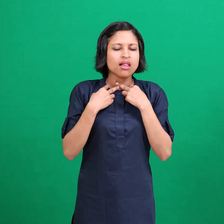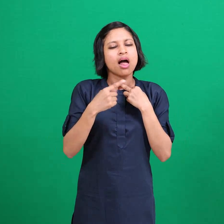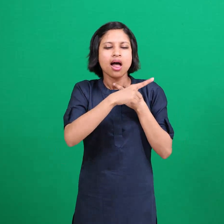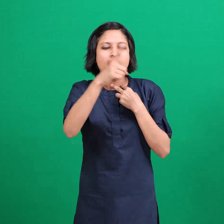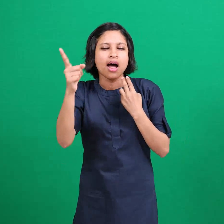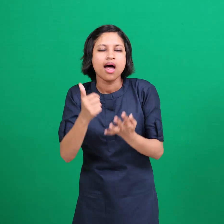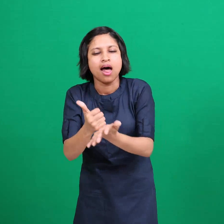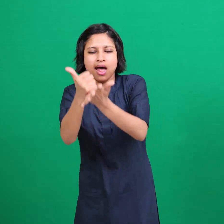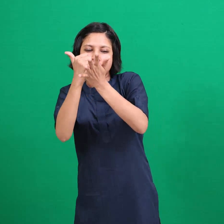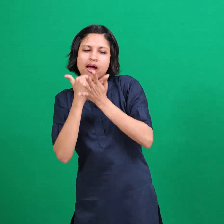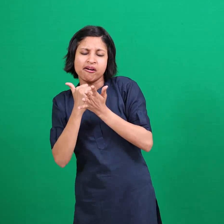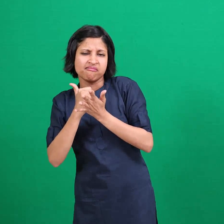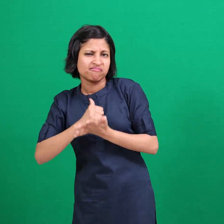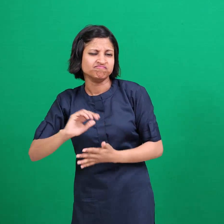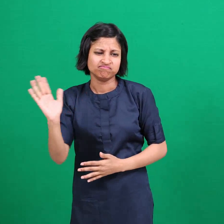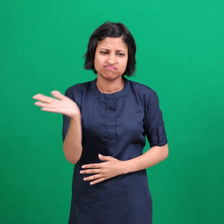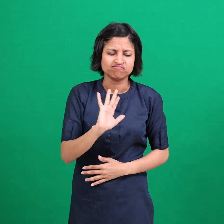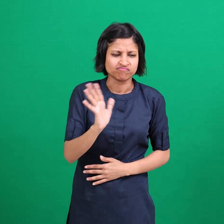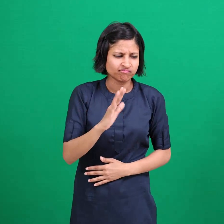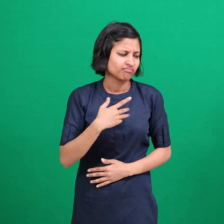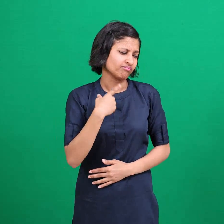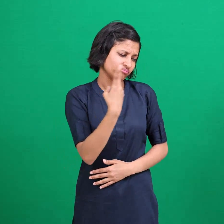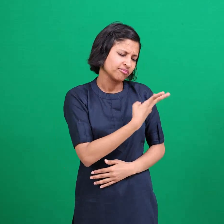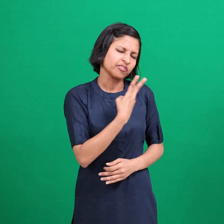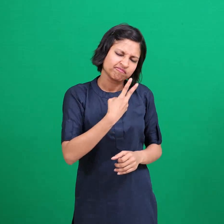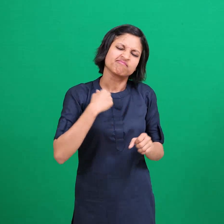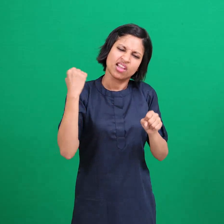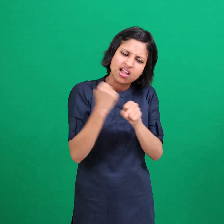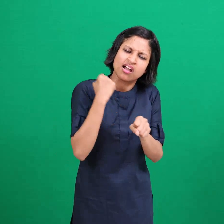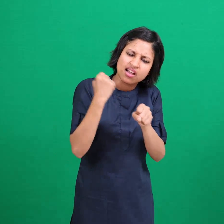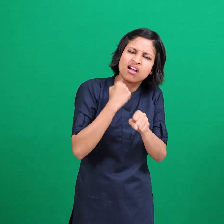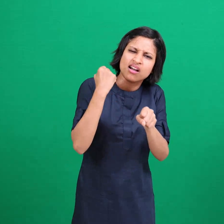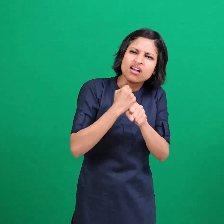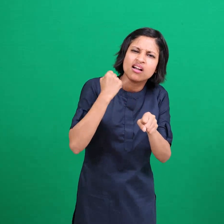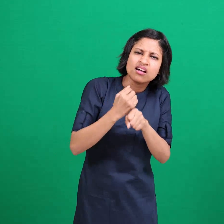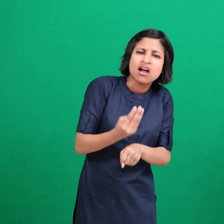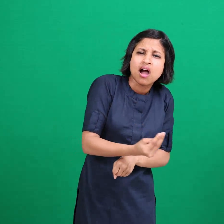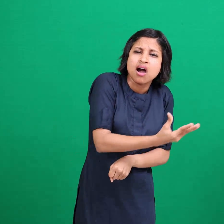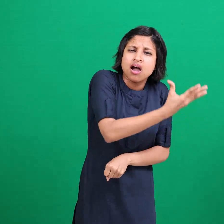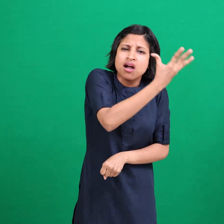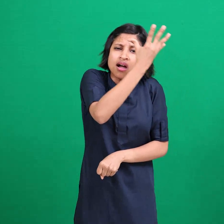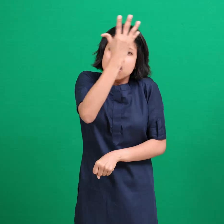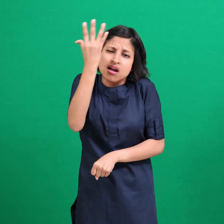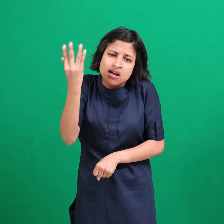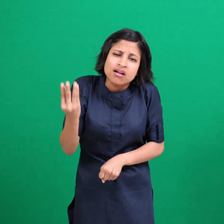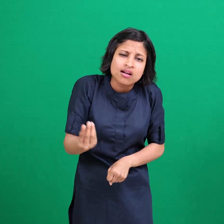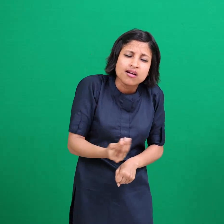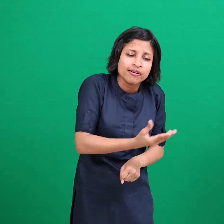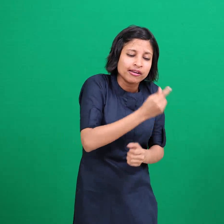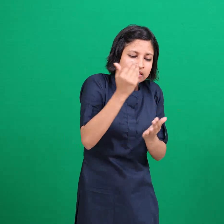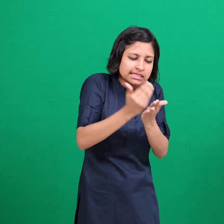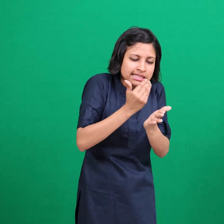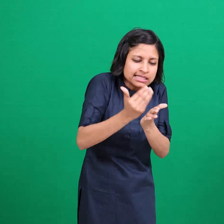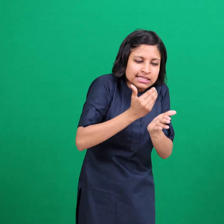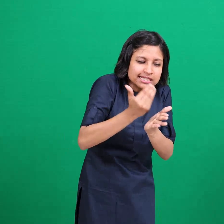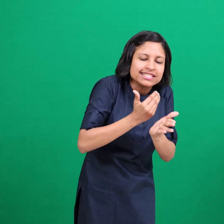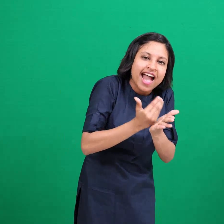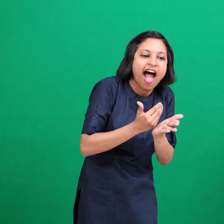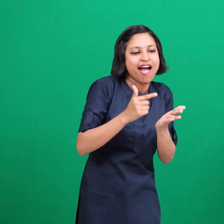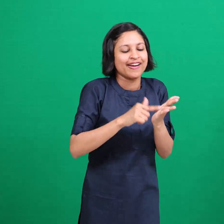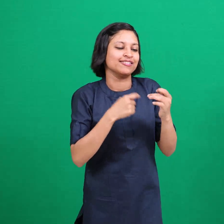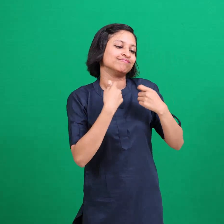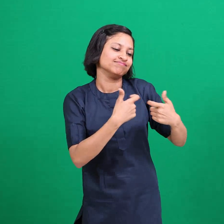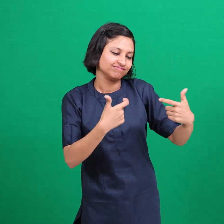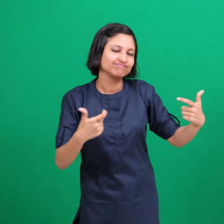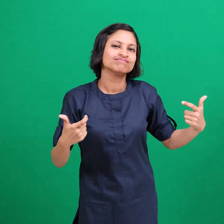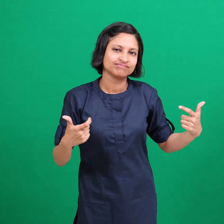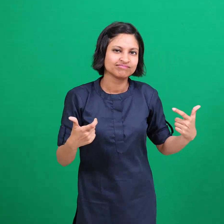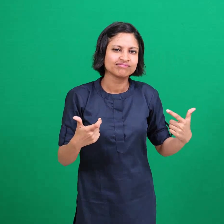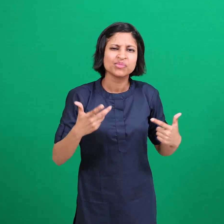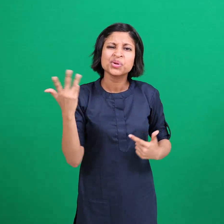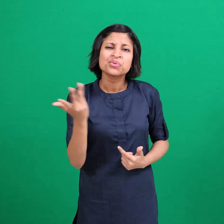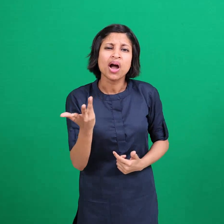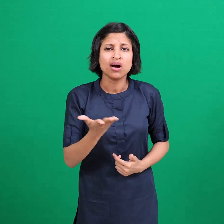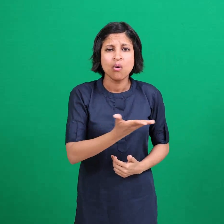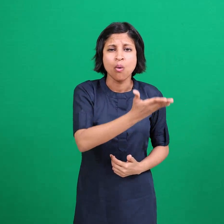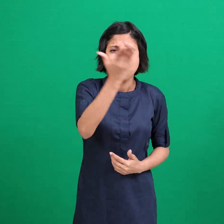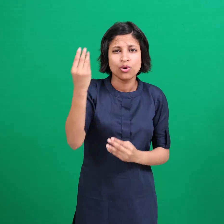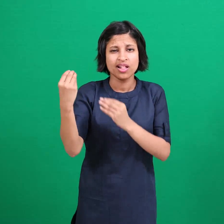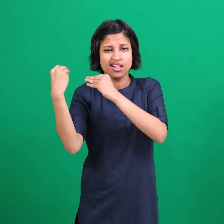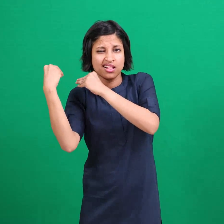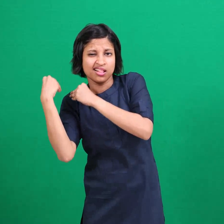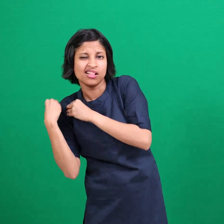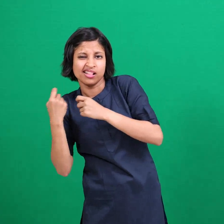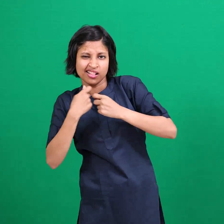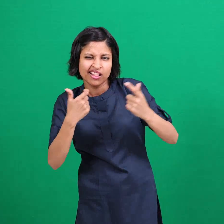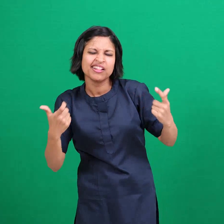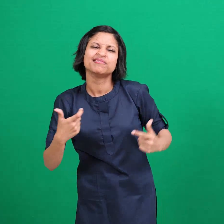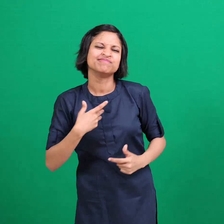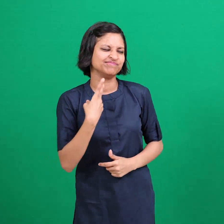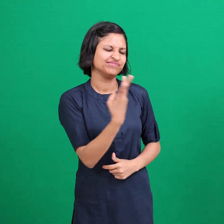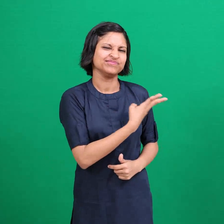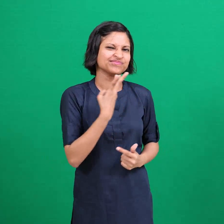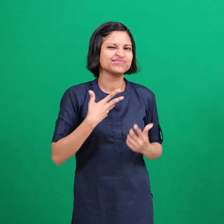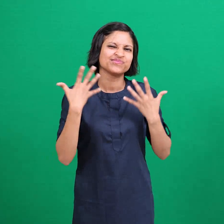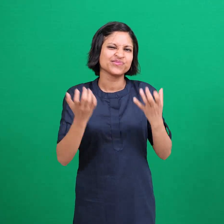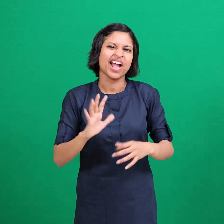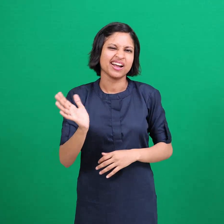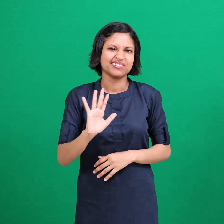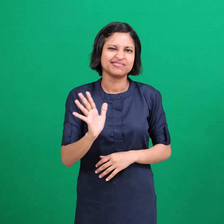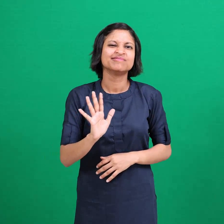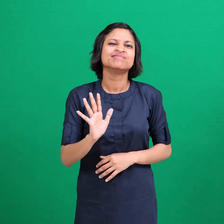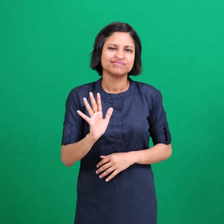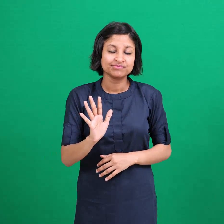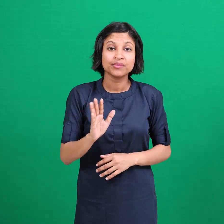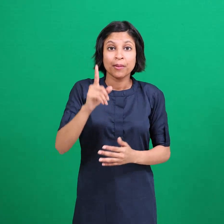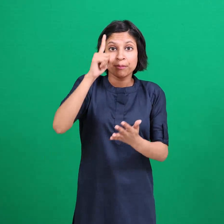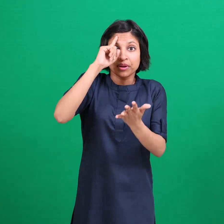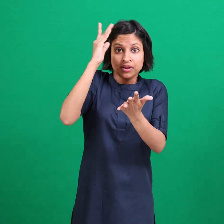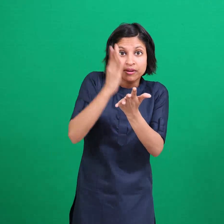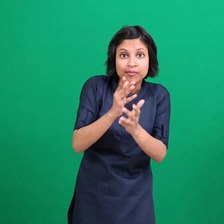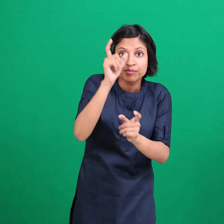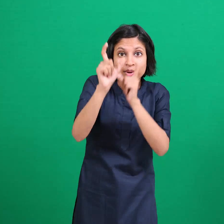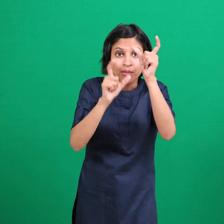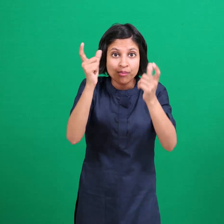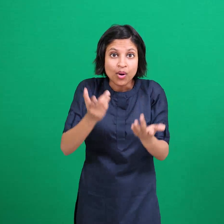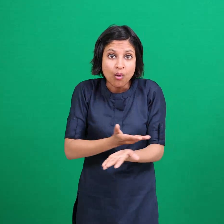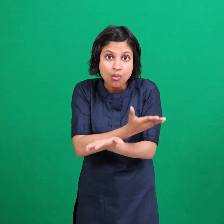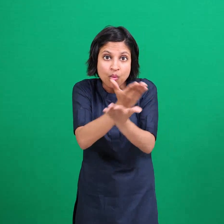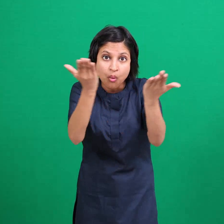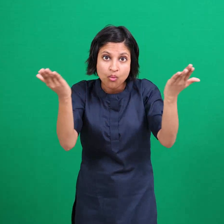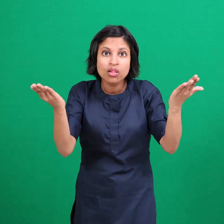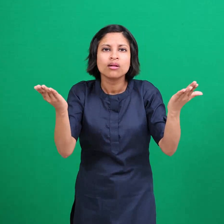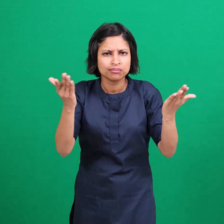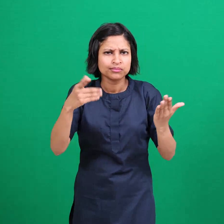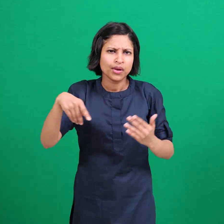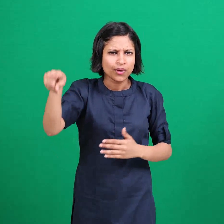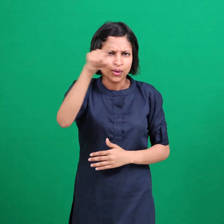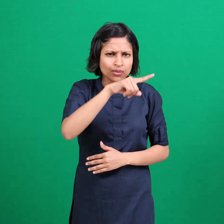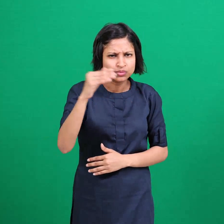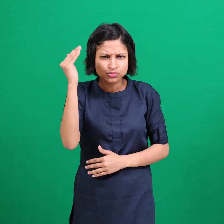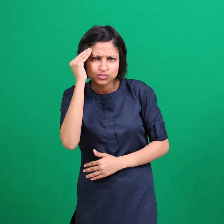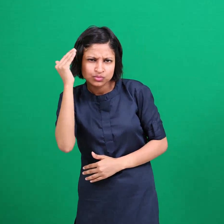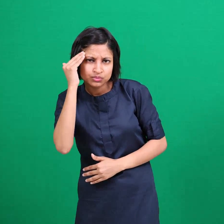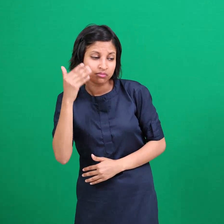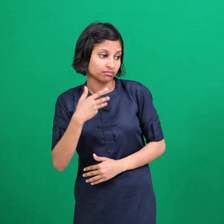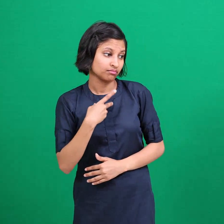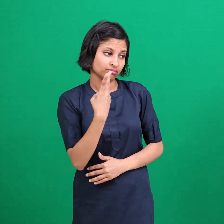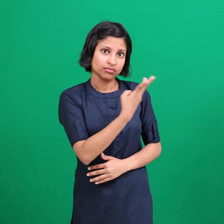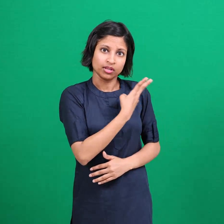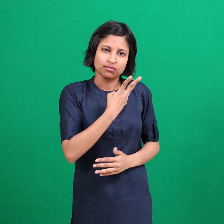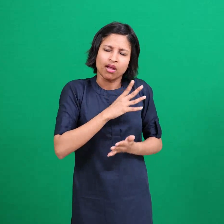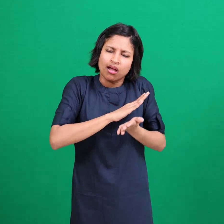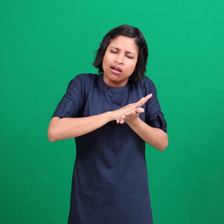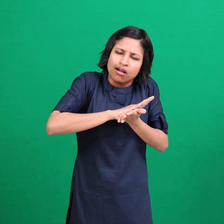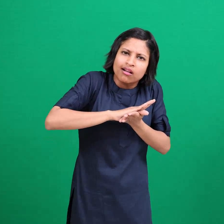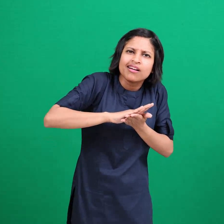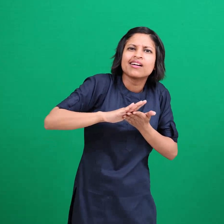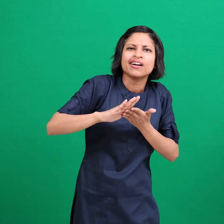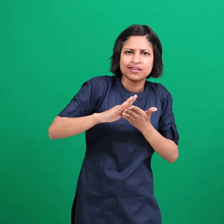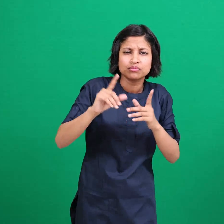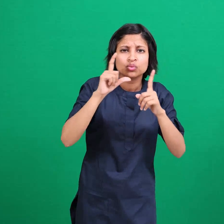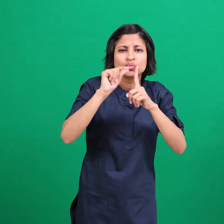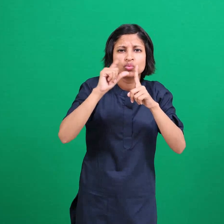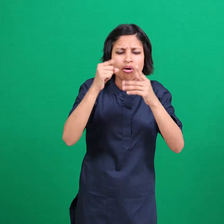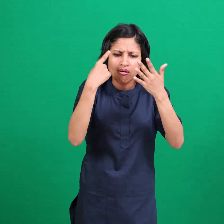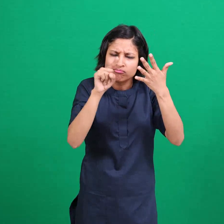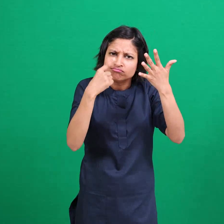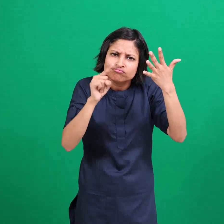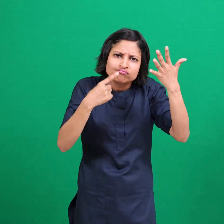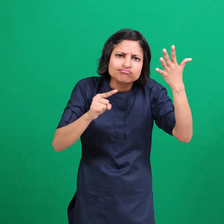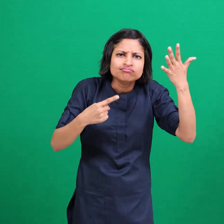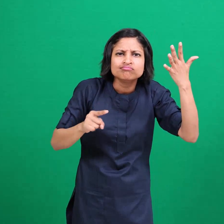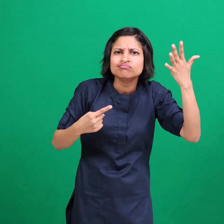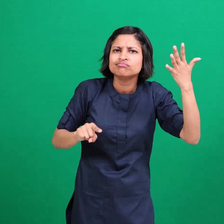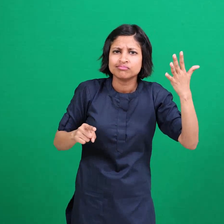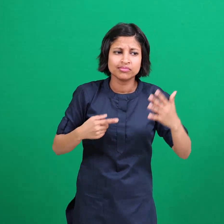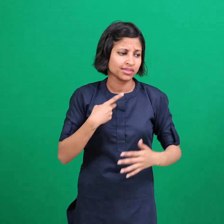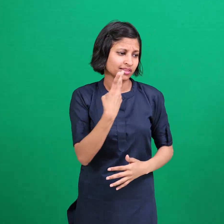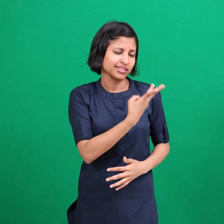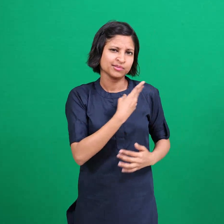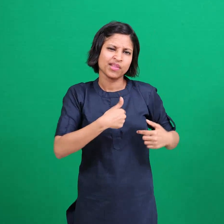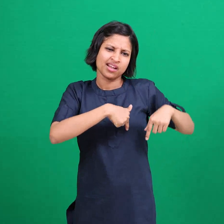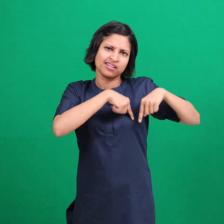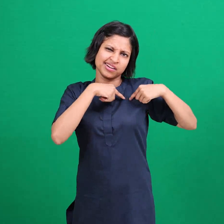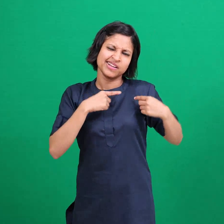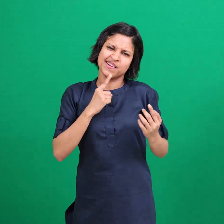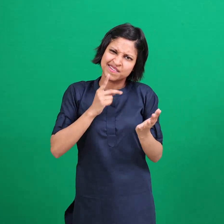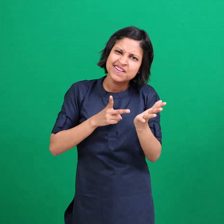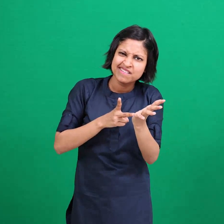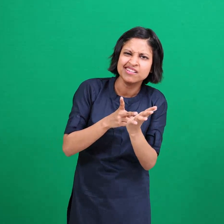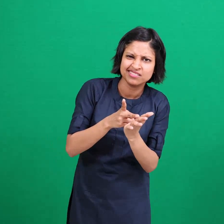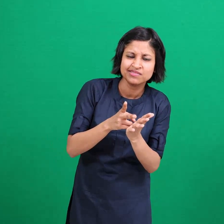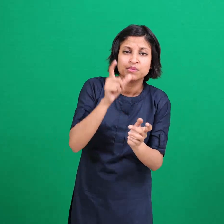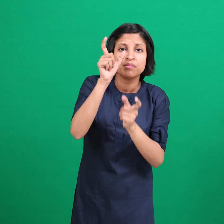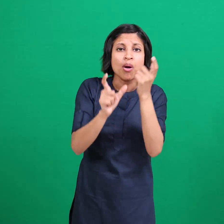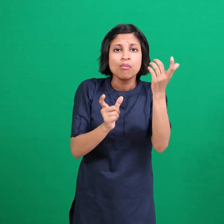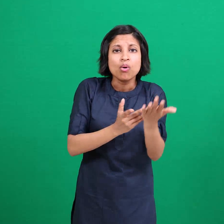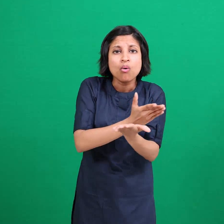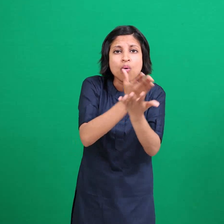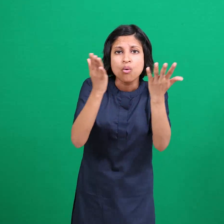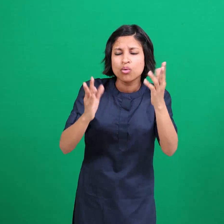We worked night and day so that we would not be a burden to anyone while we proclaimed to you the gospel of God.